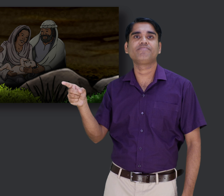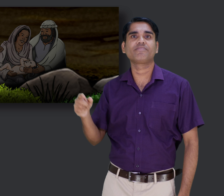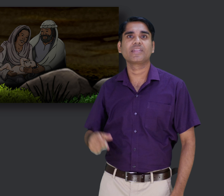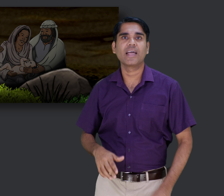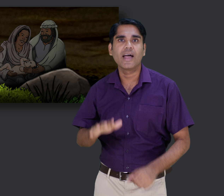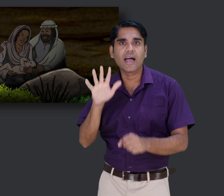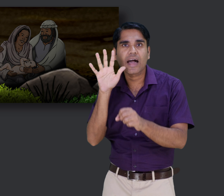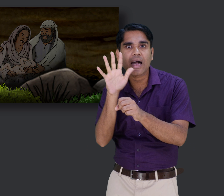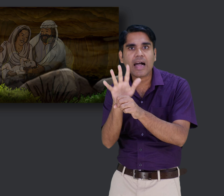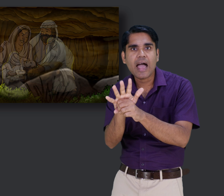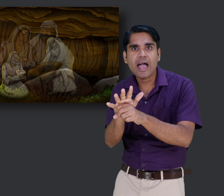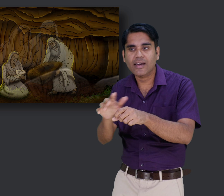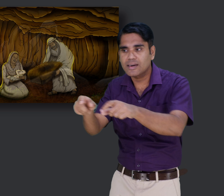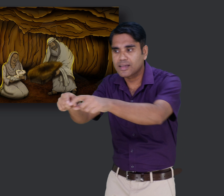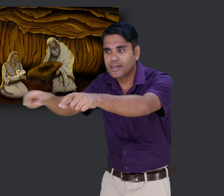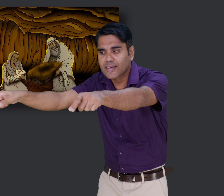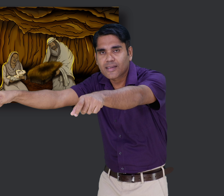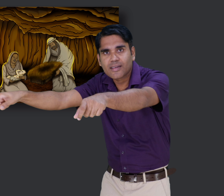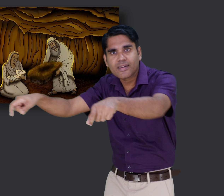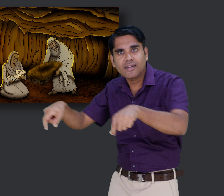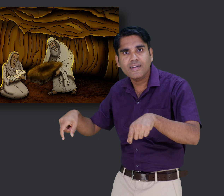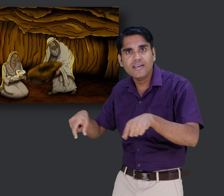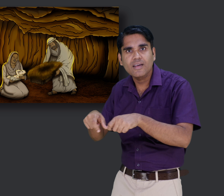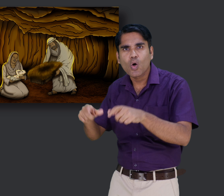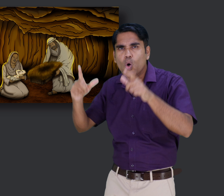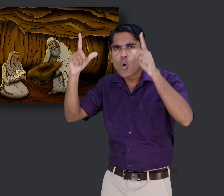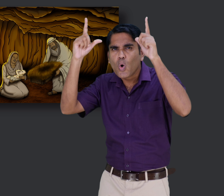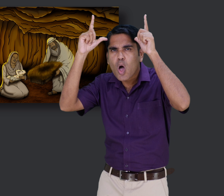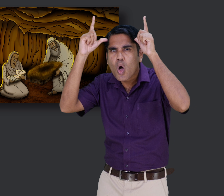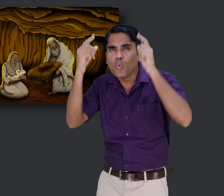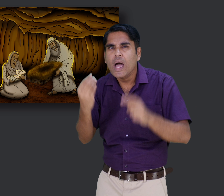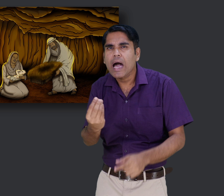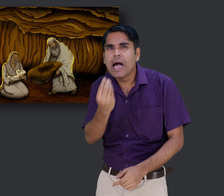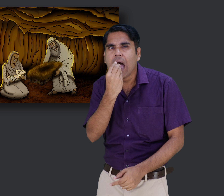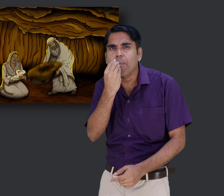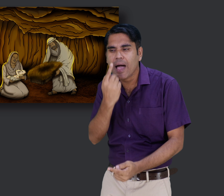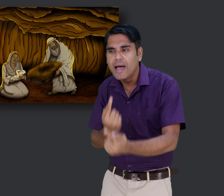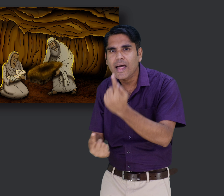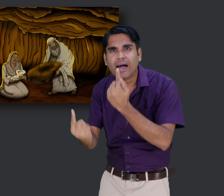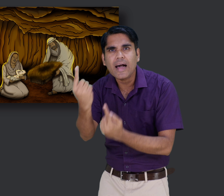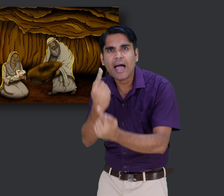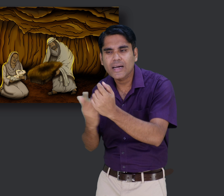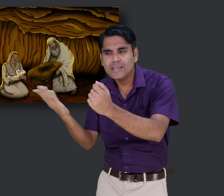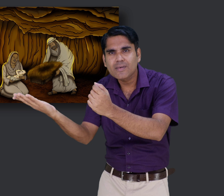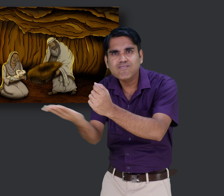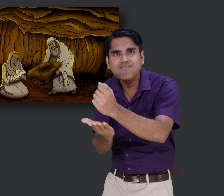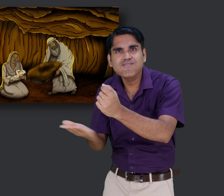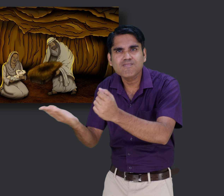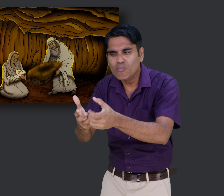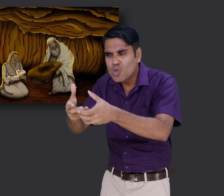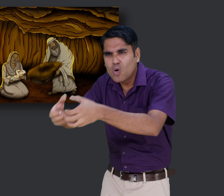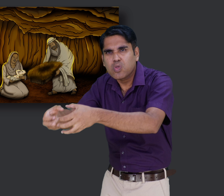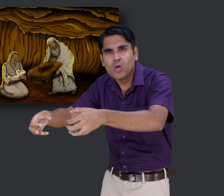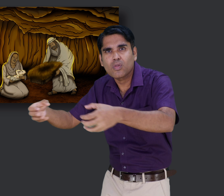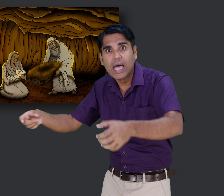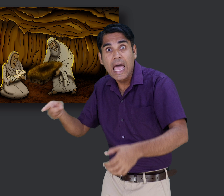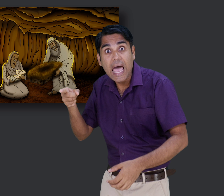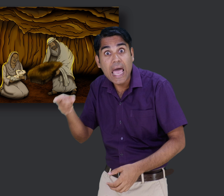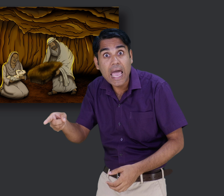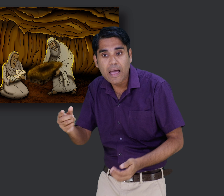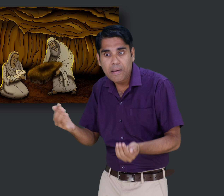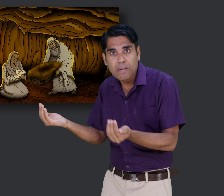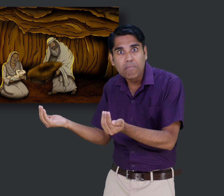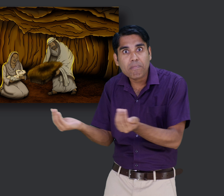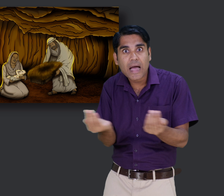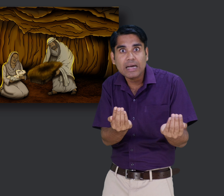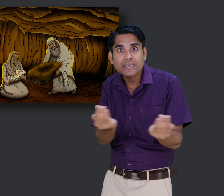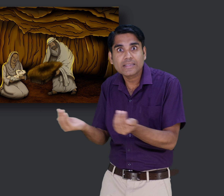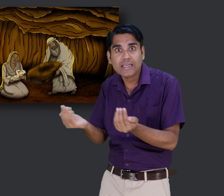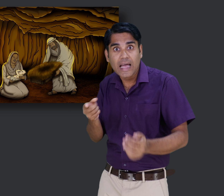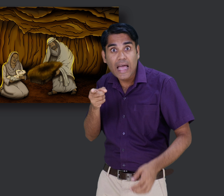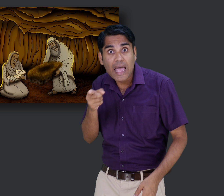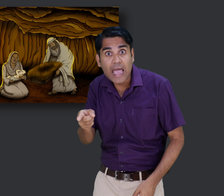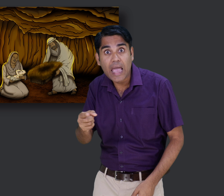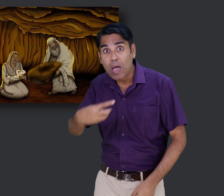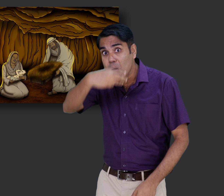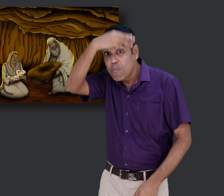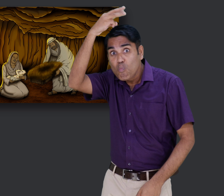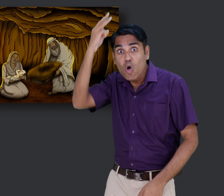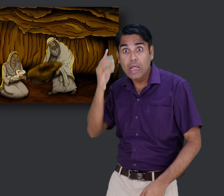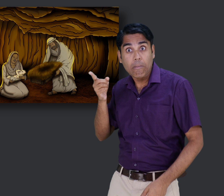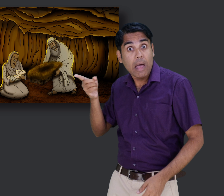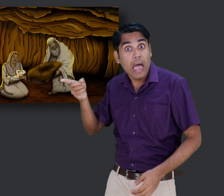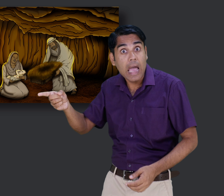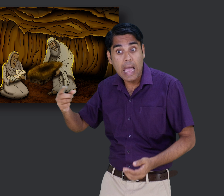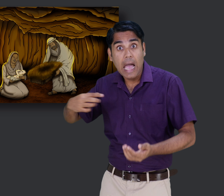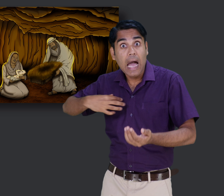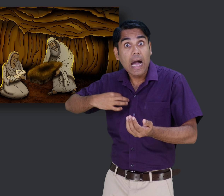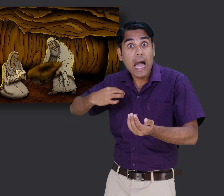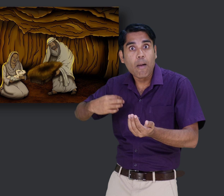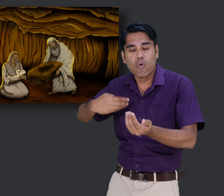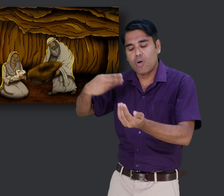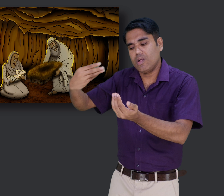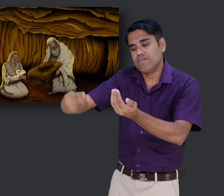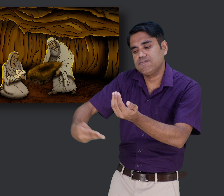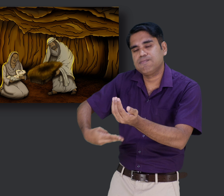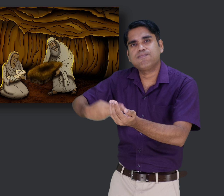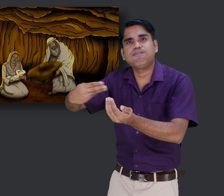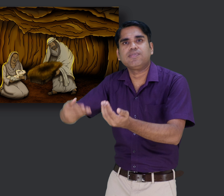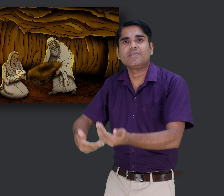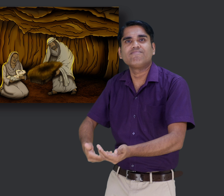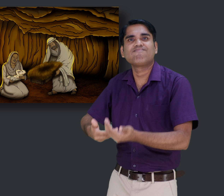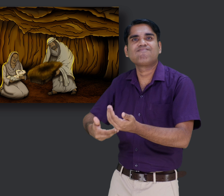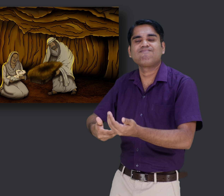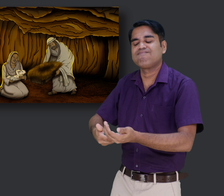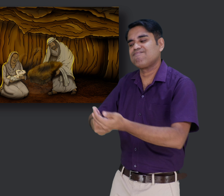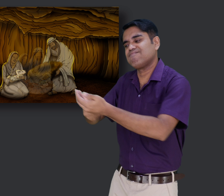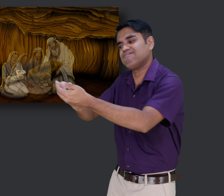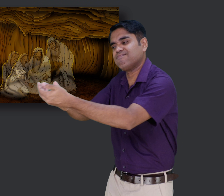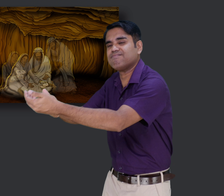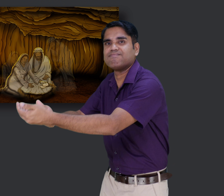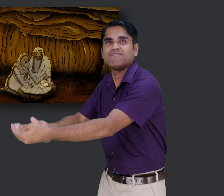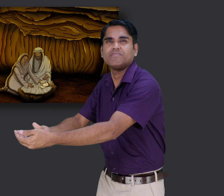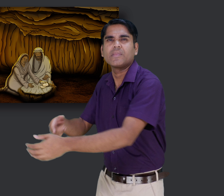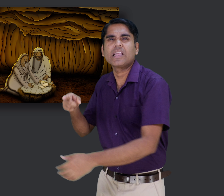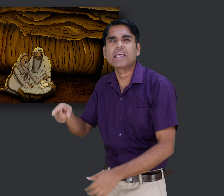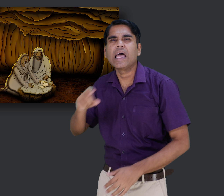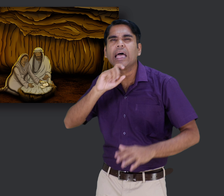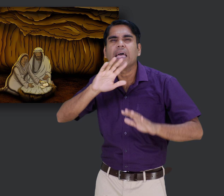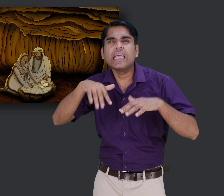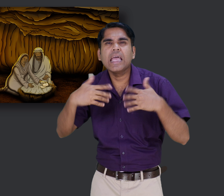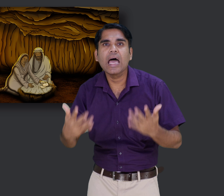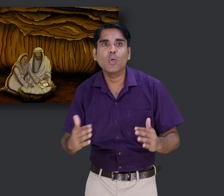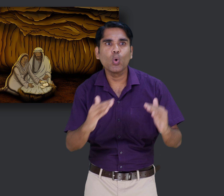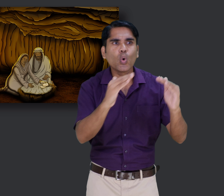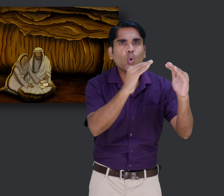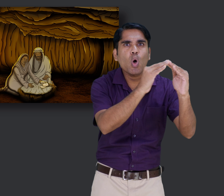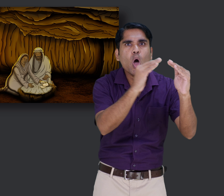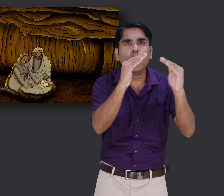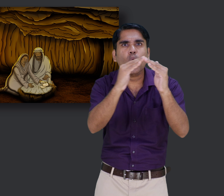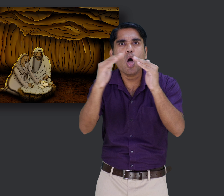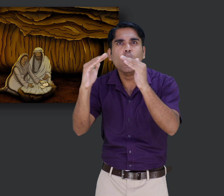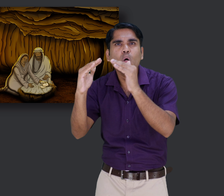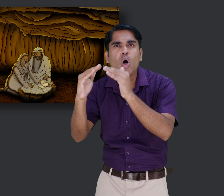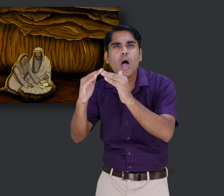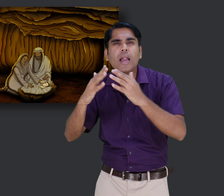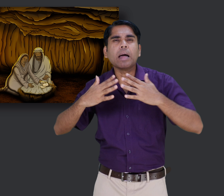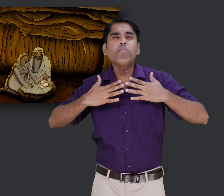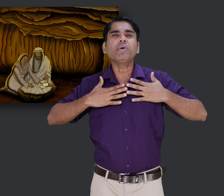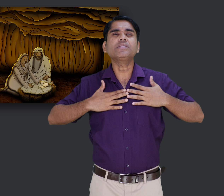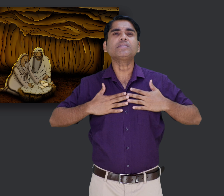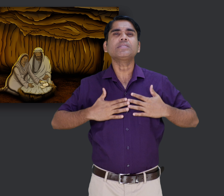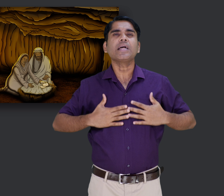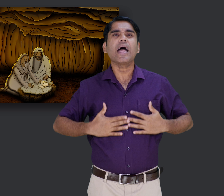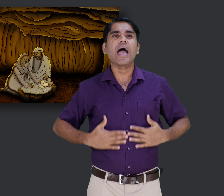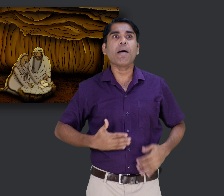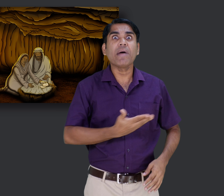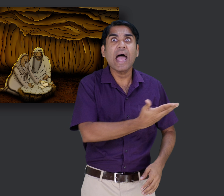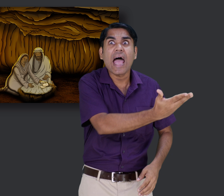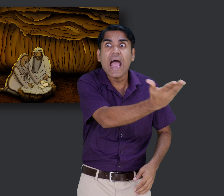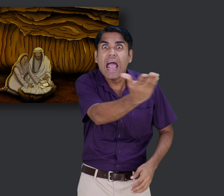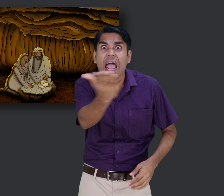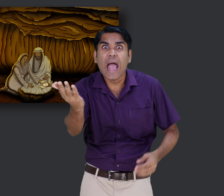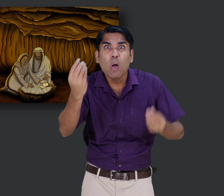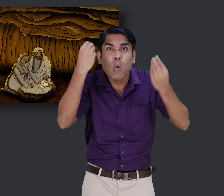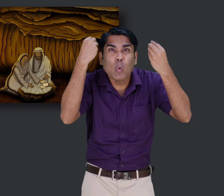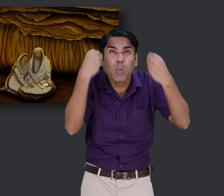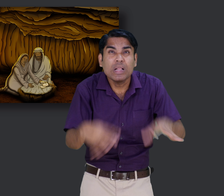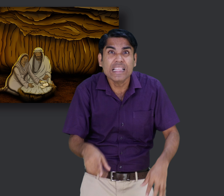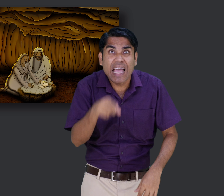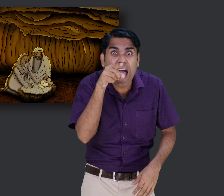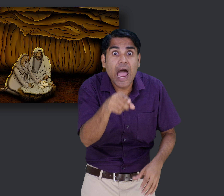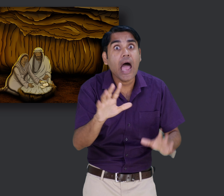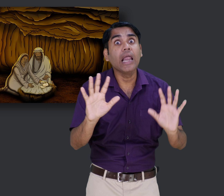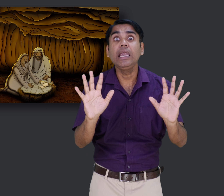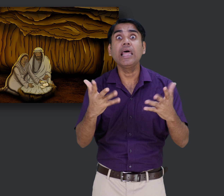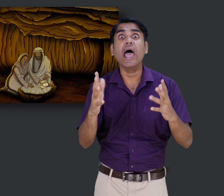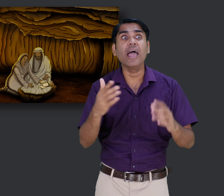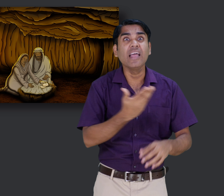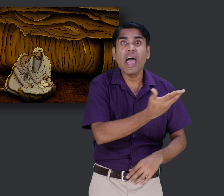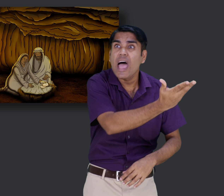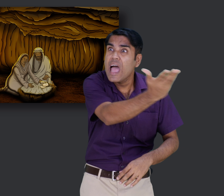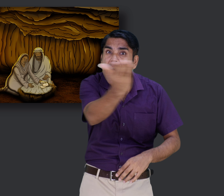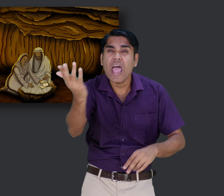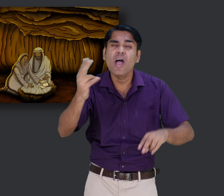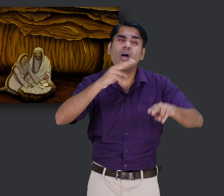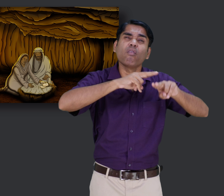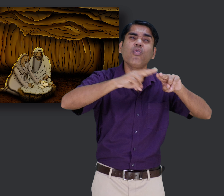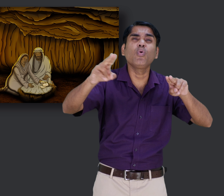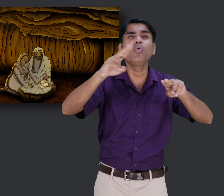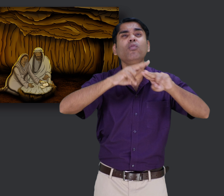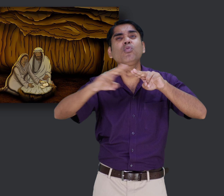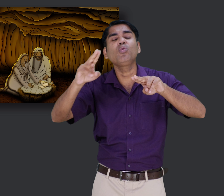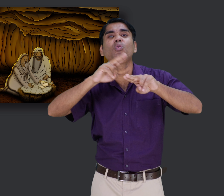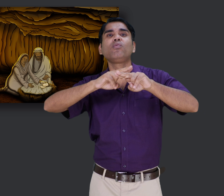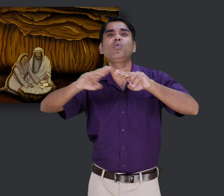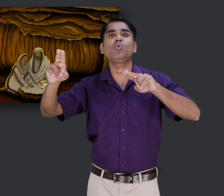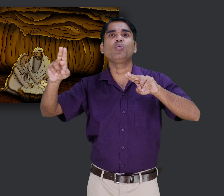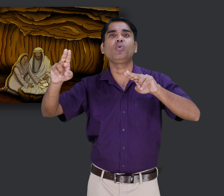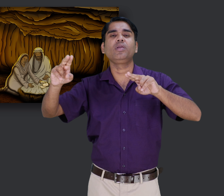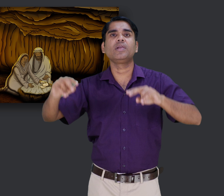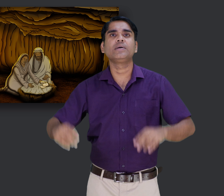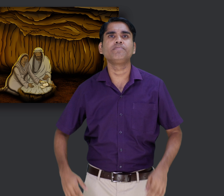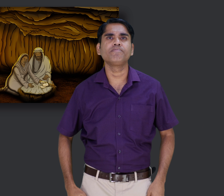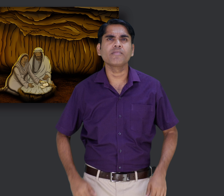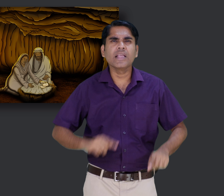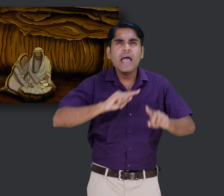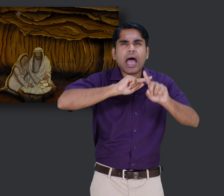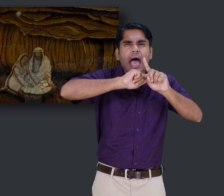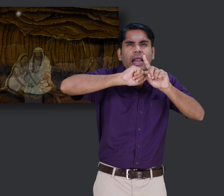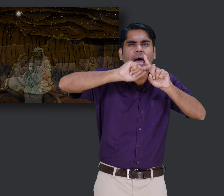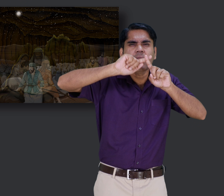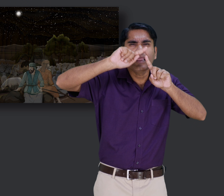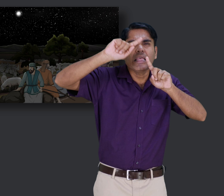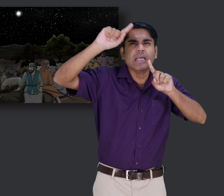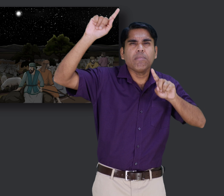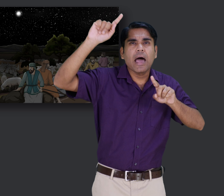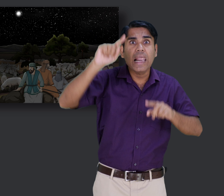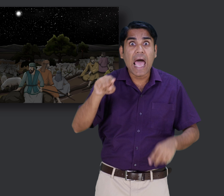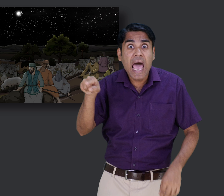She wrapped Him in swaddling cloths and laid Him in a manger, because there was no room for them in the inn.